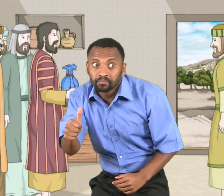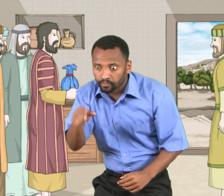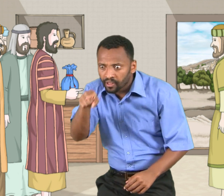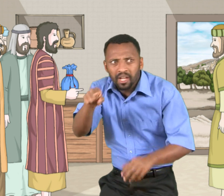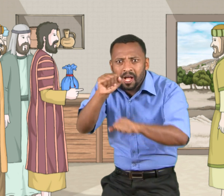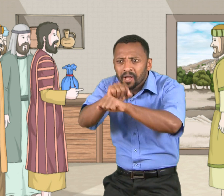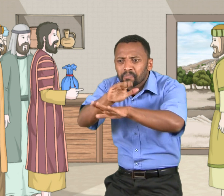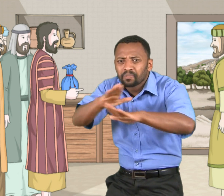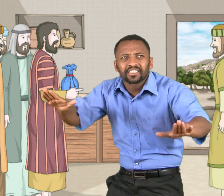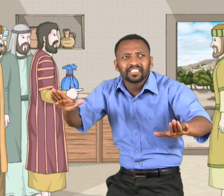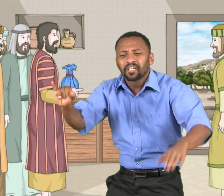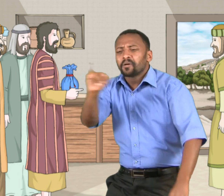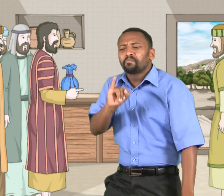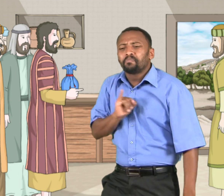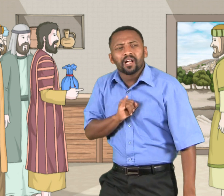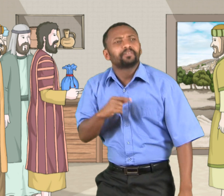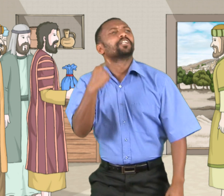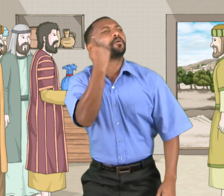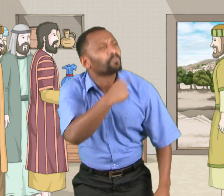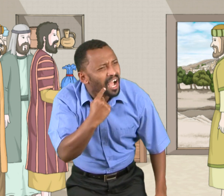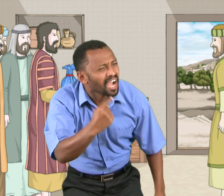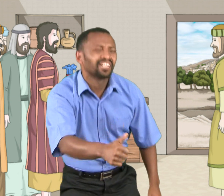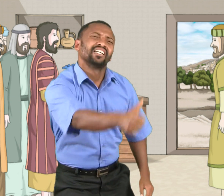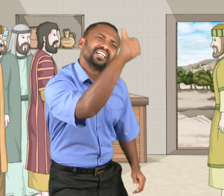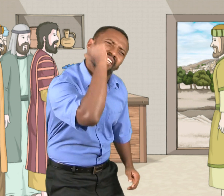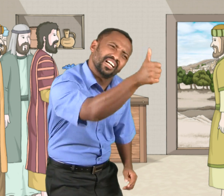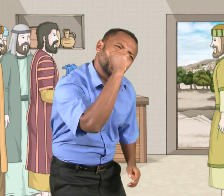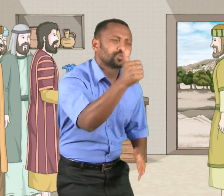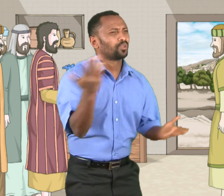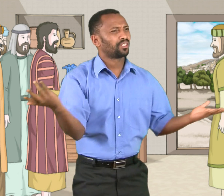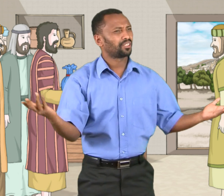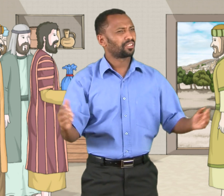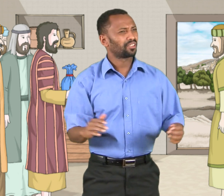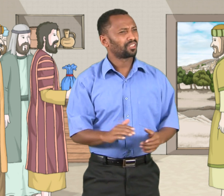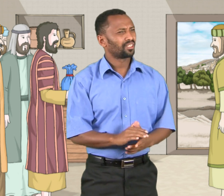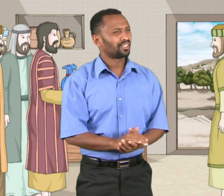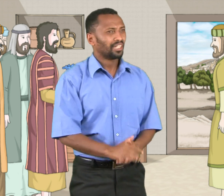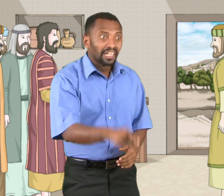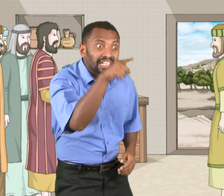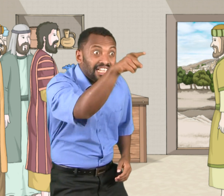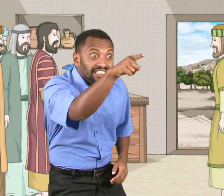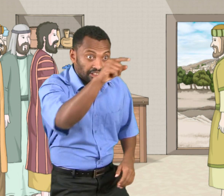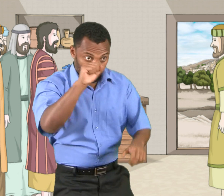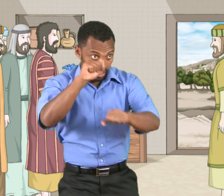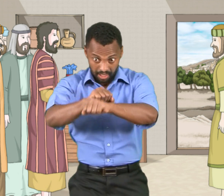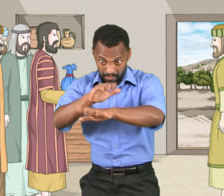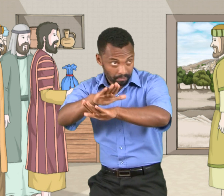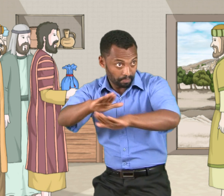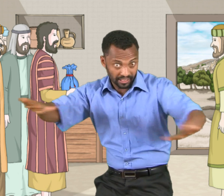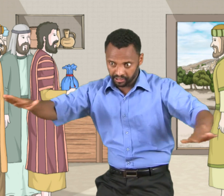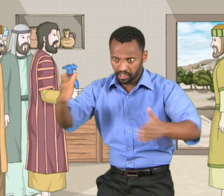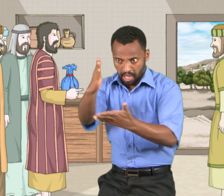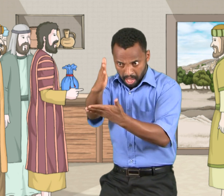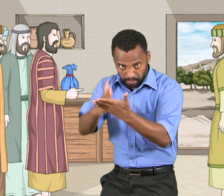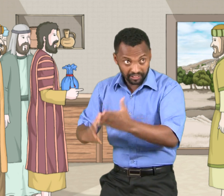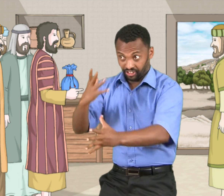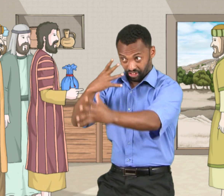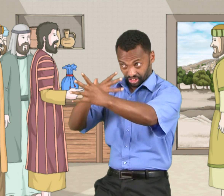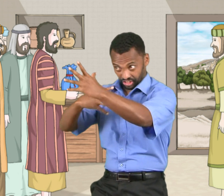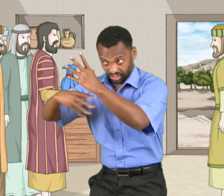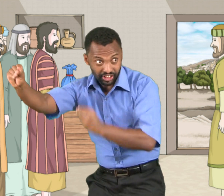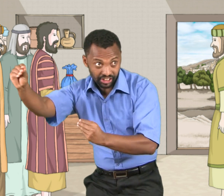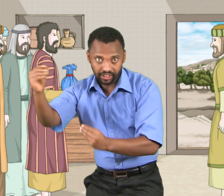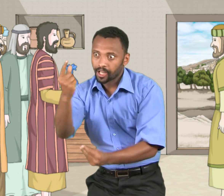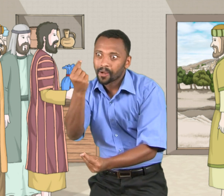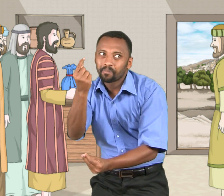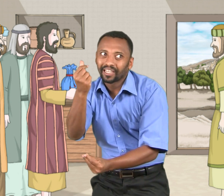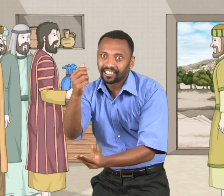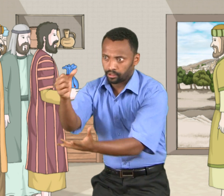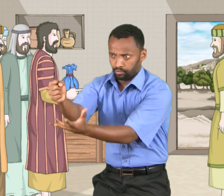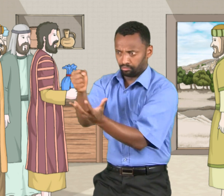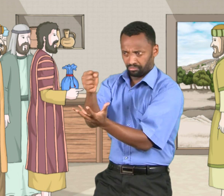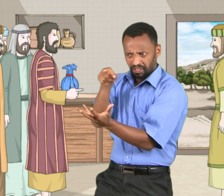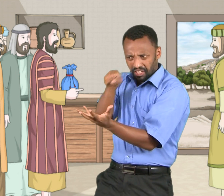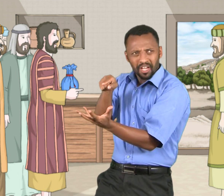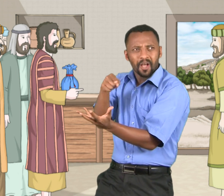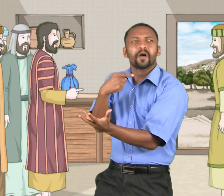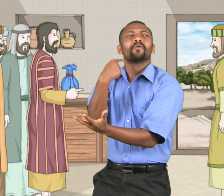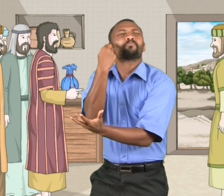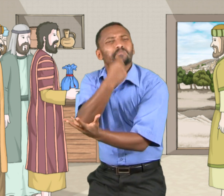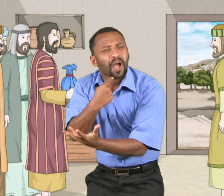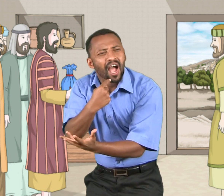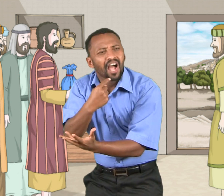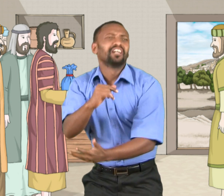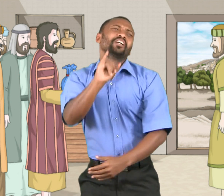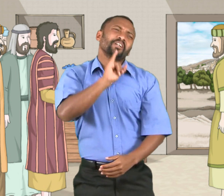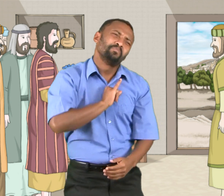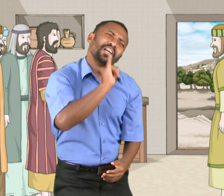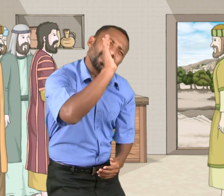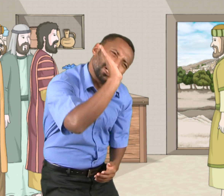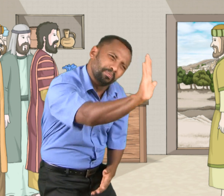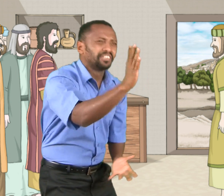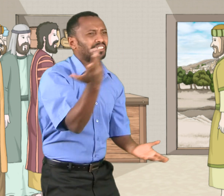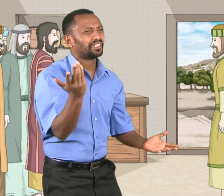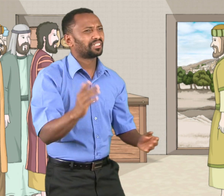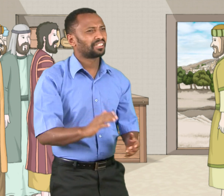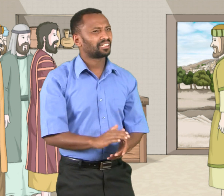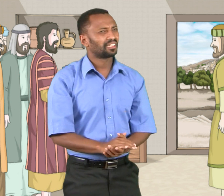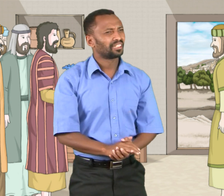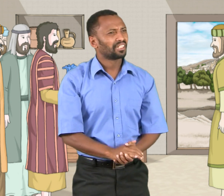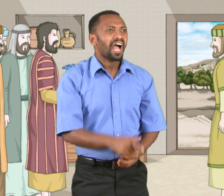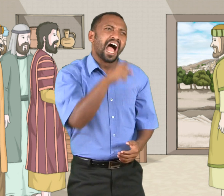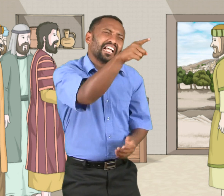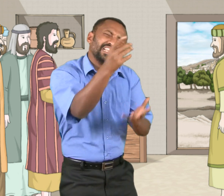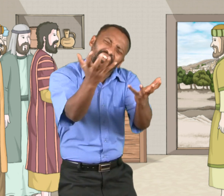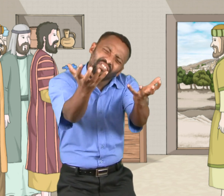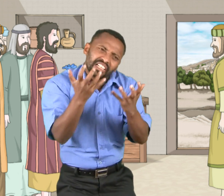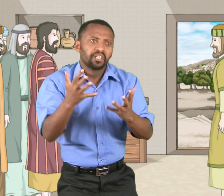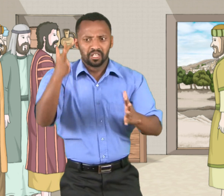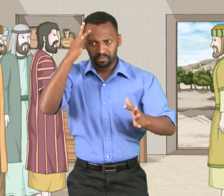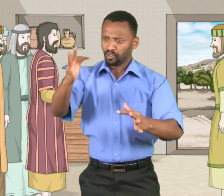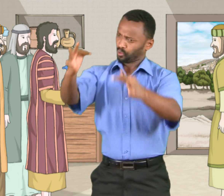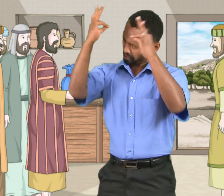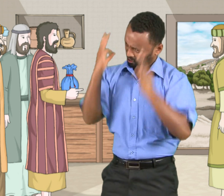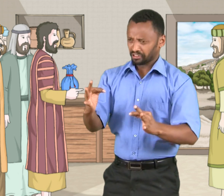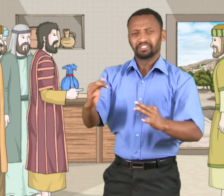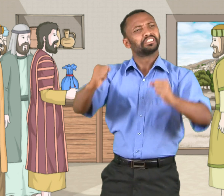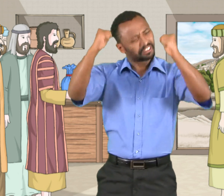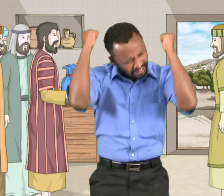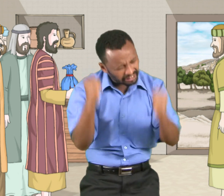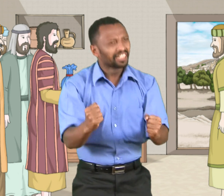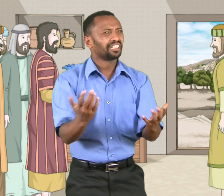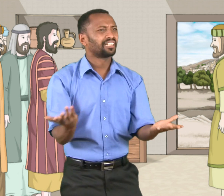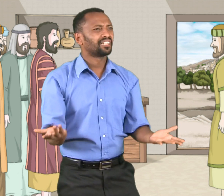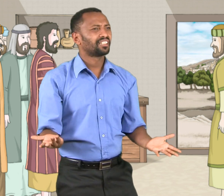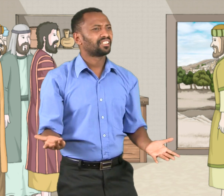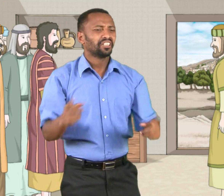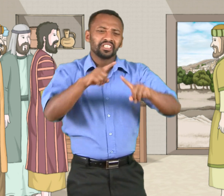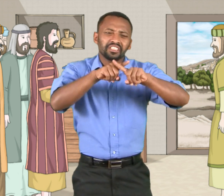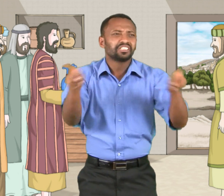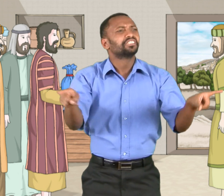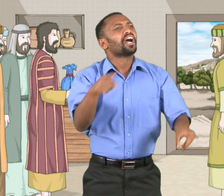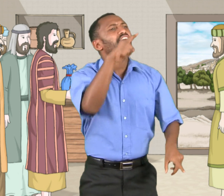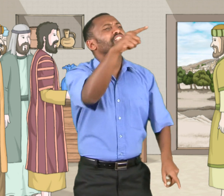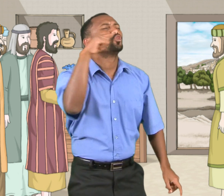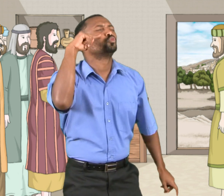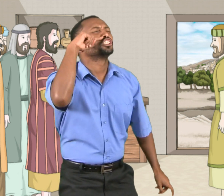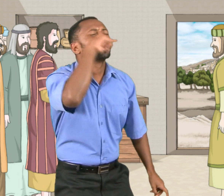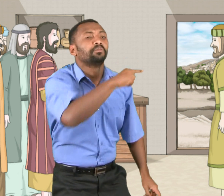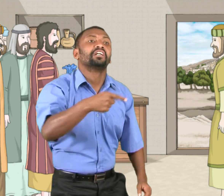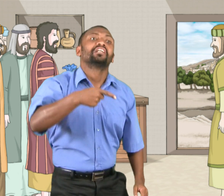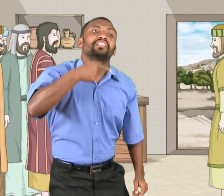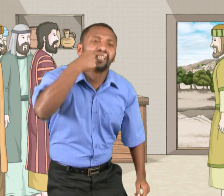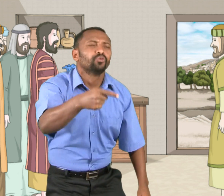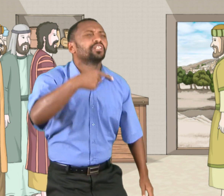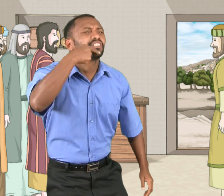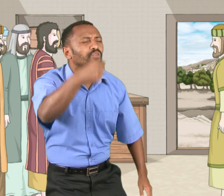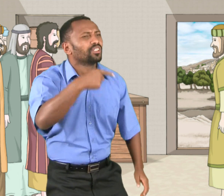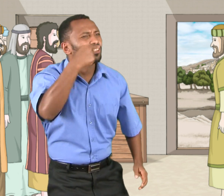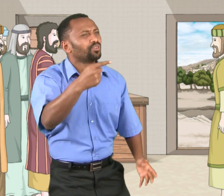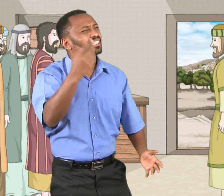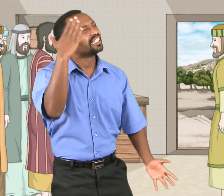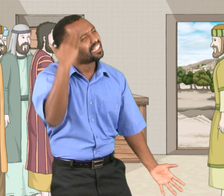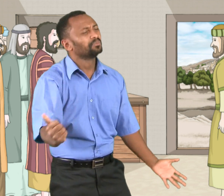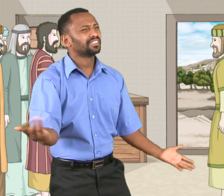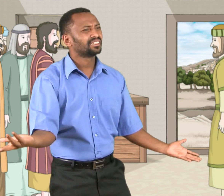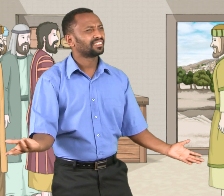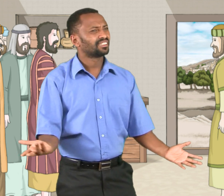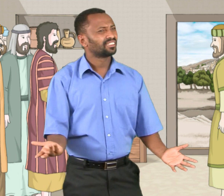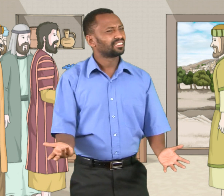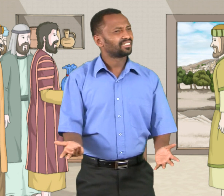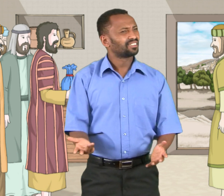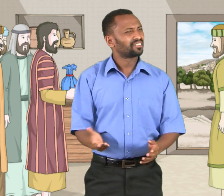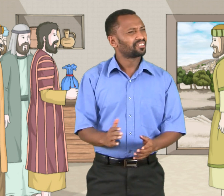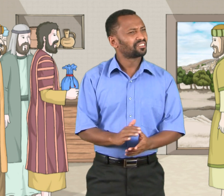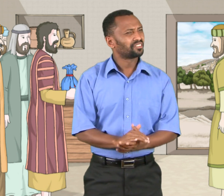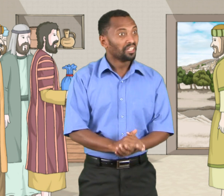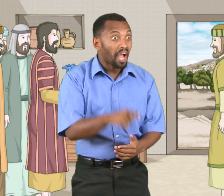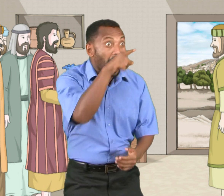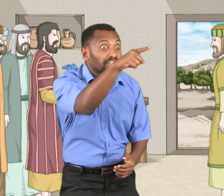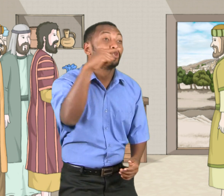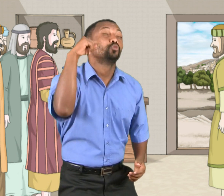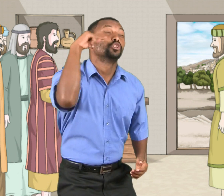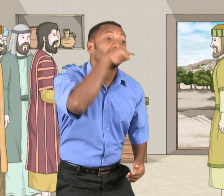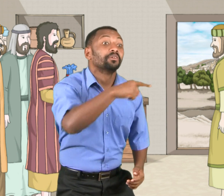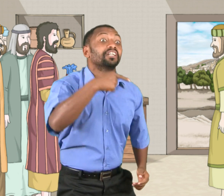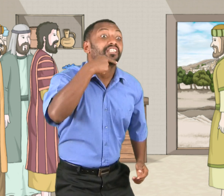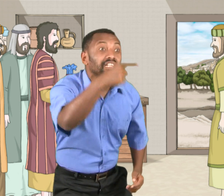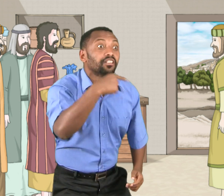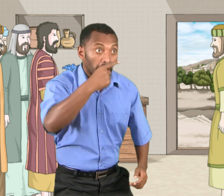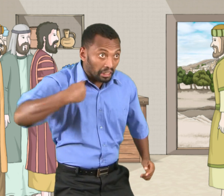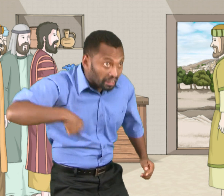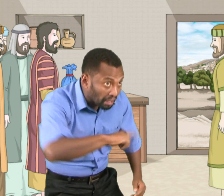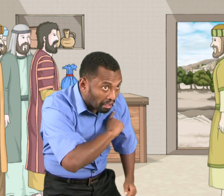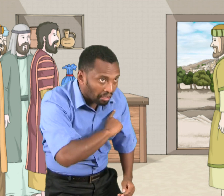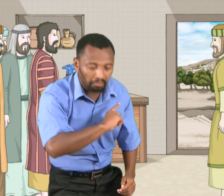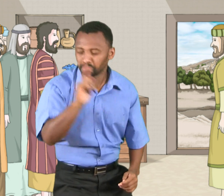Did it not belong to you before it was sold? And after it was sold, was it not at your disposal?